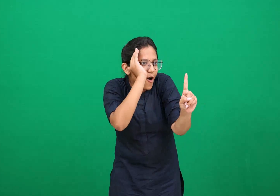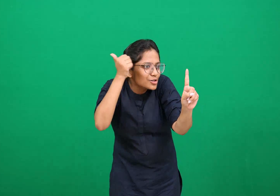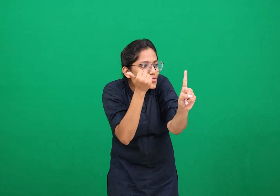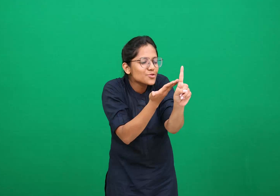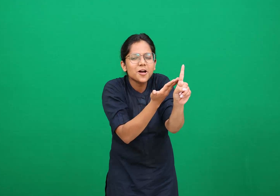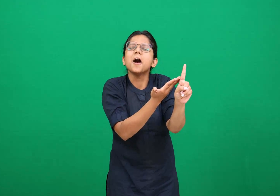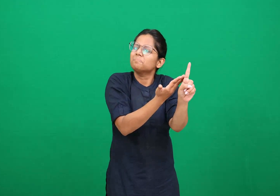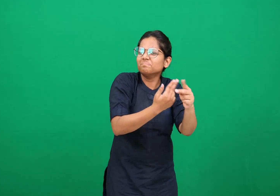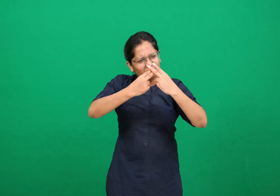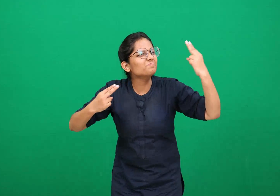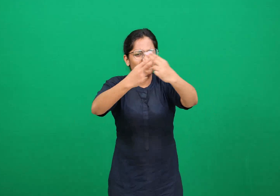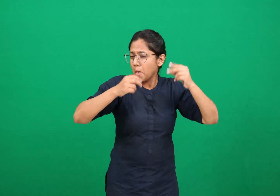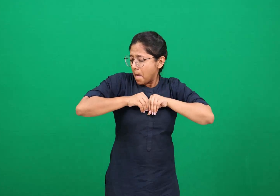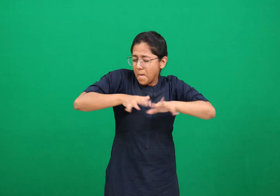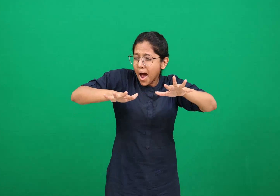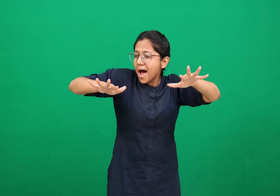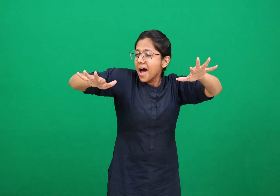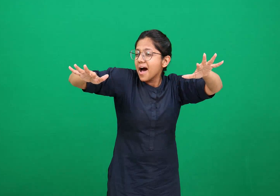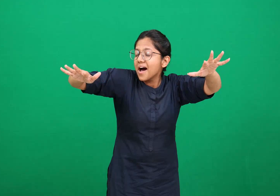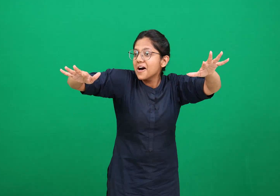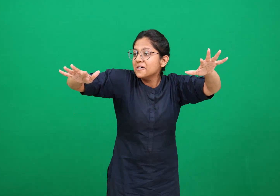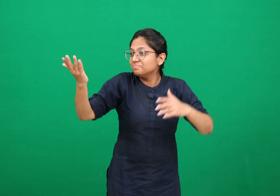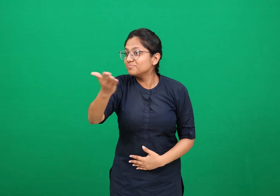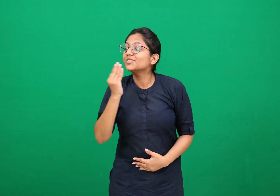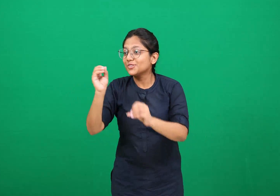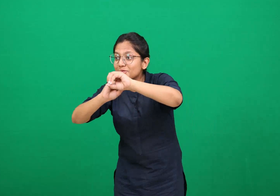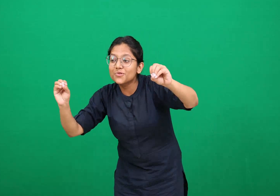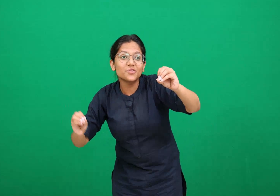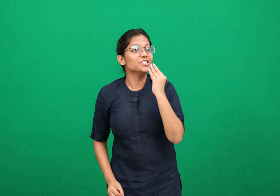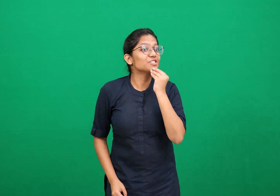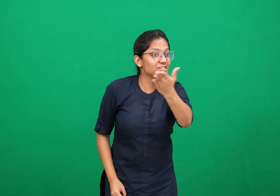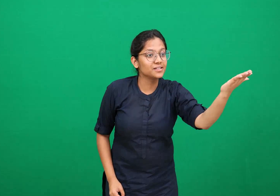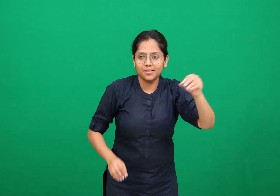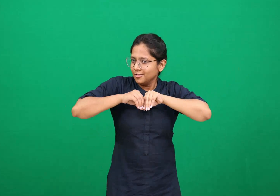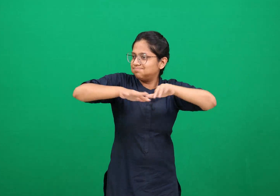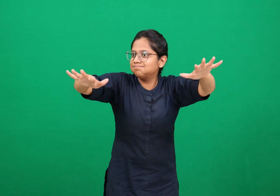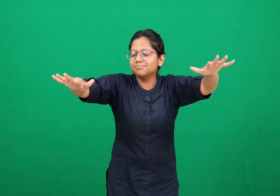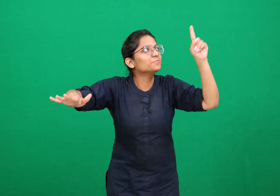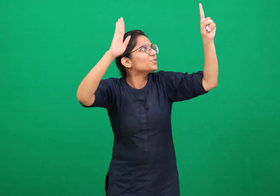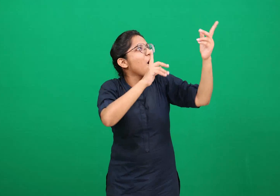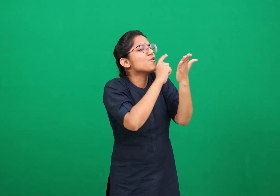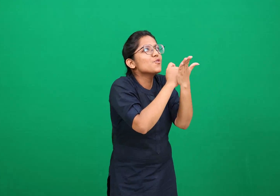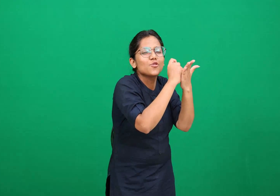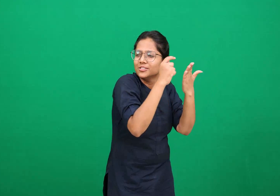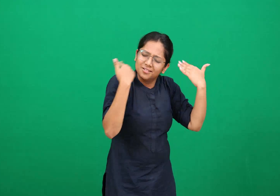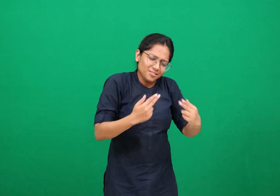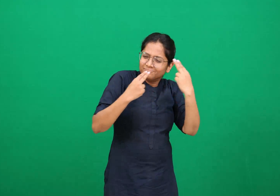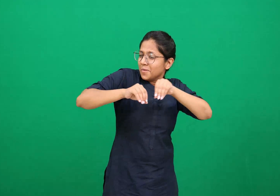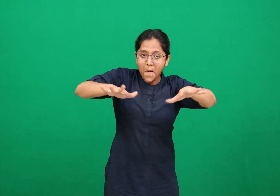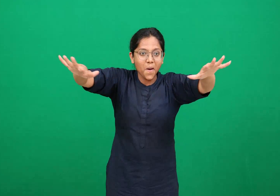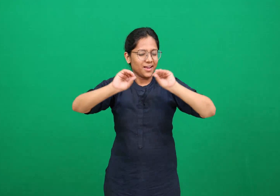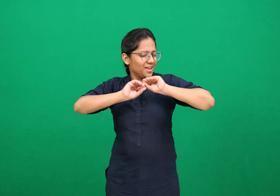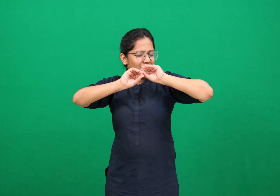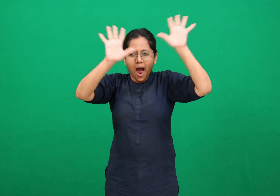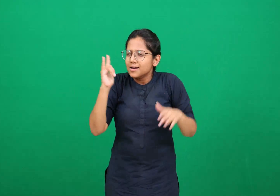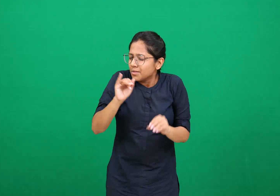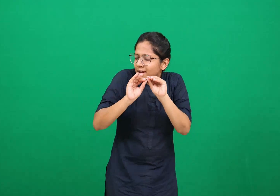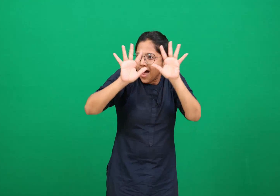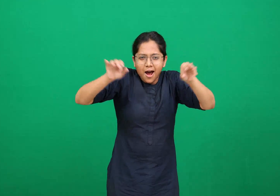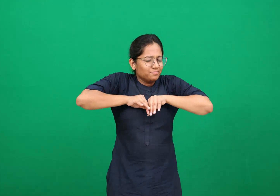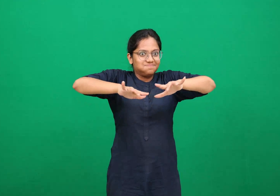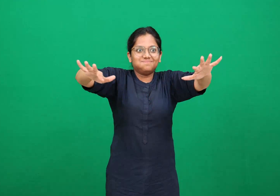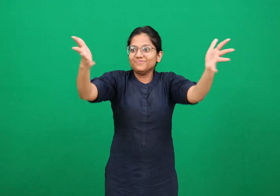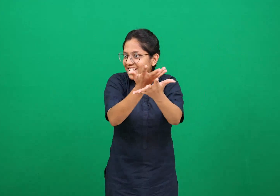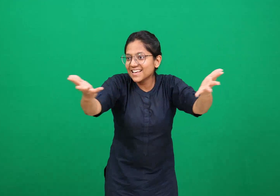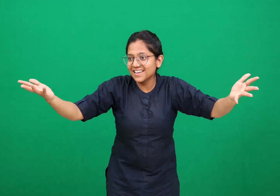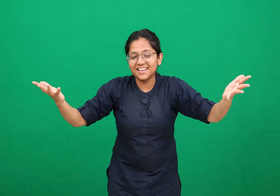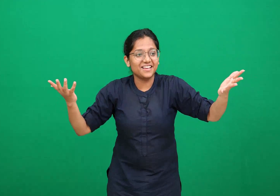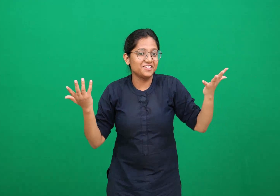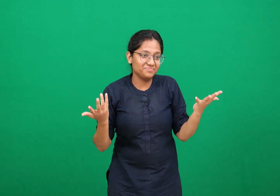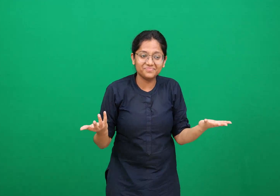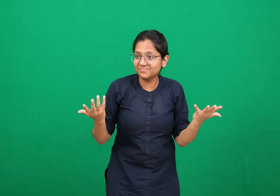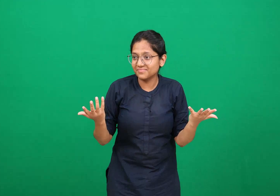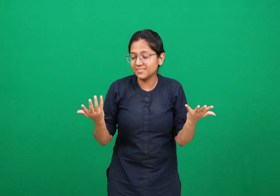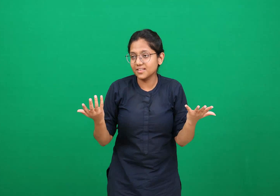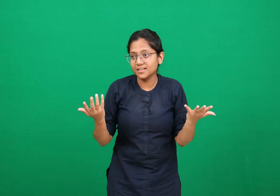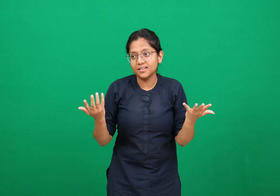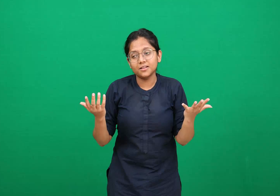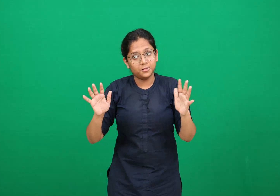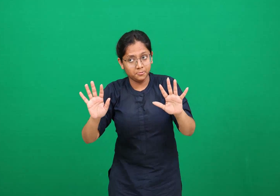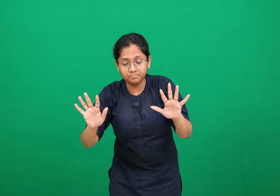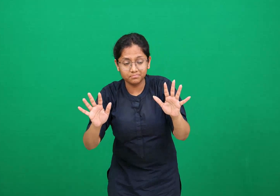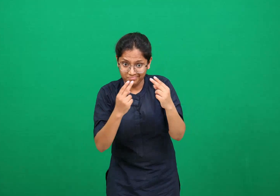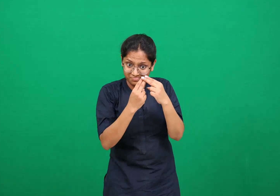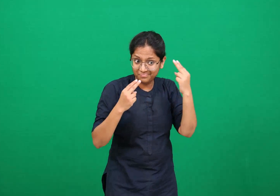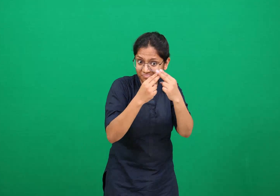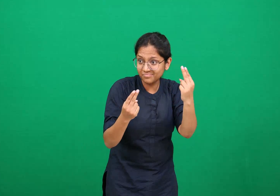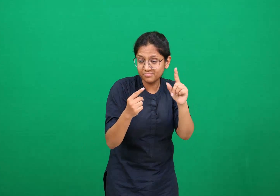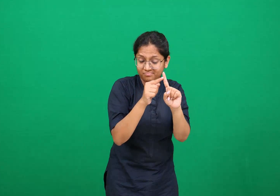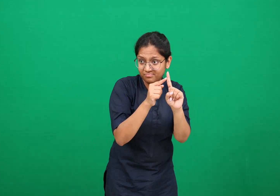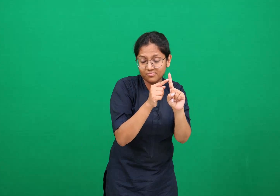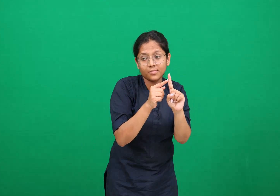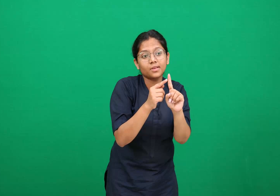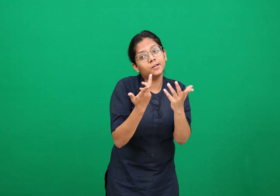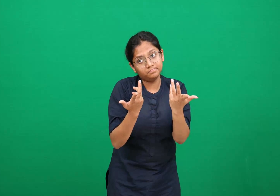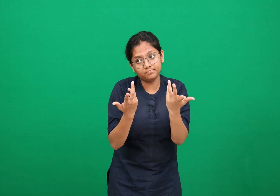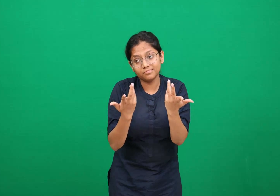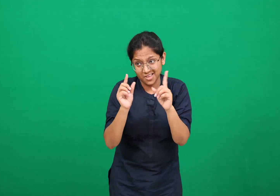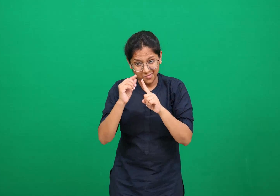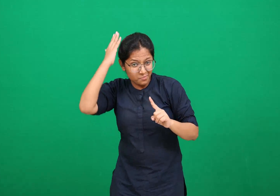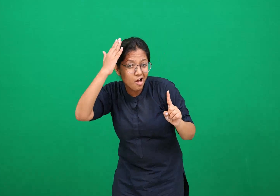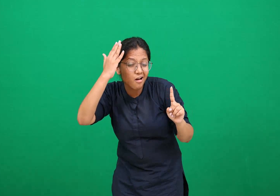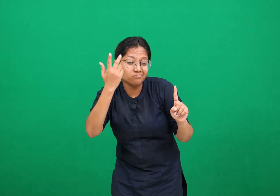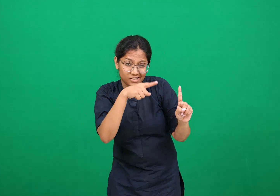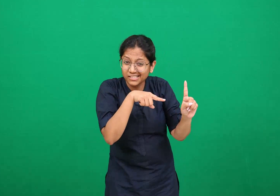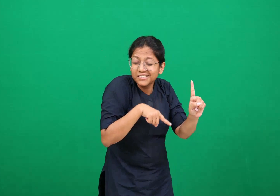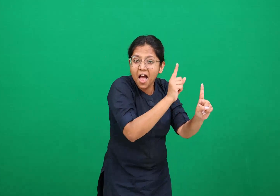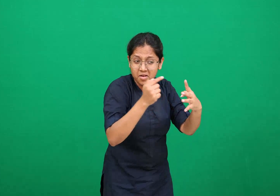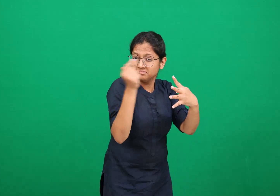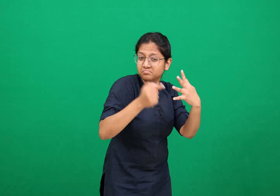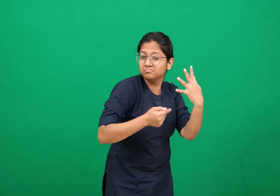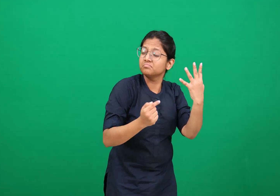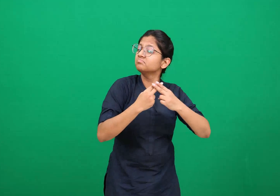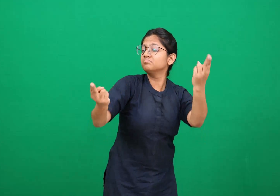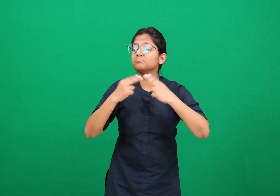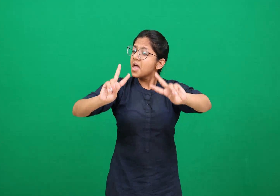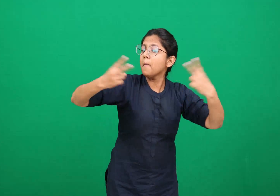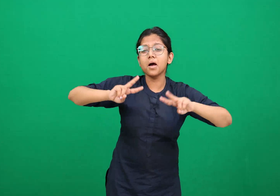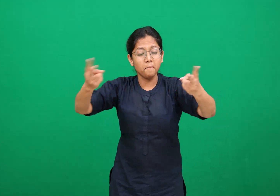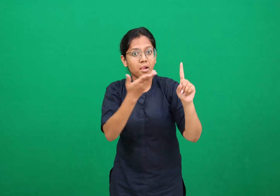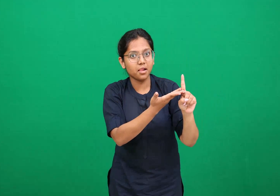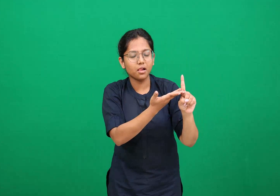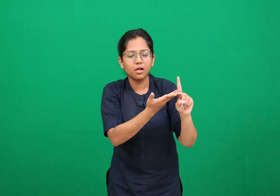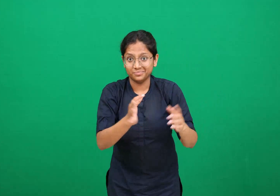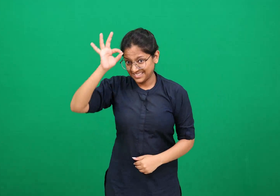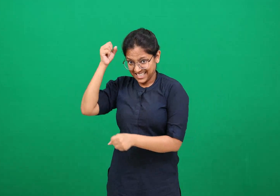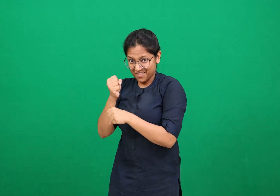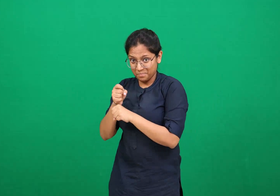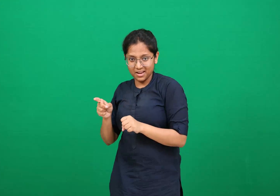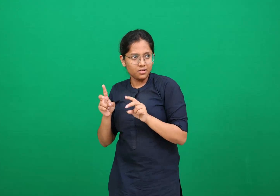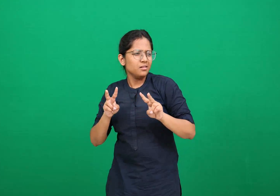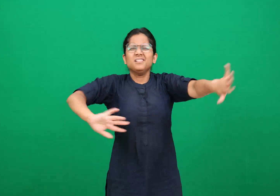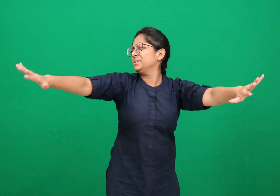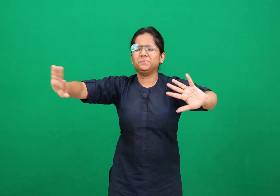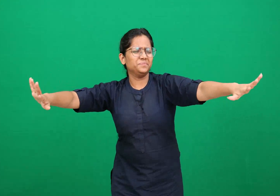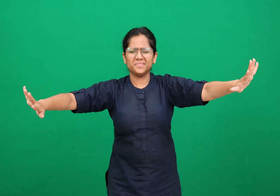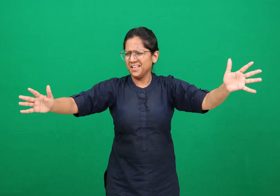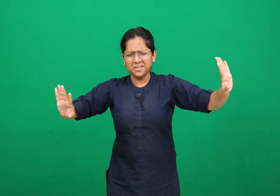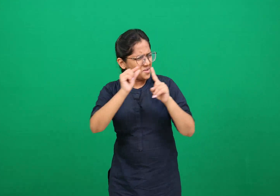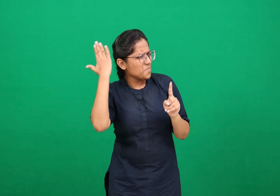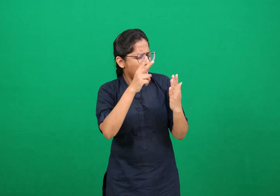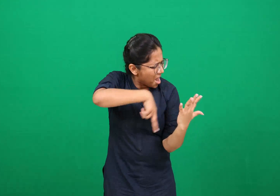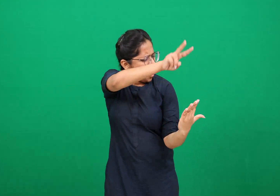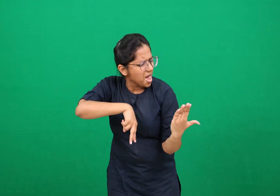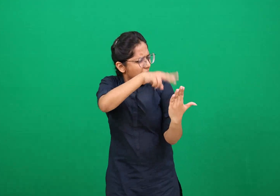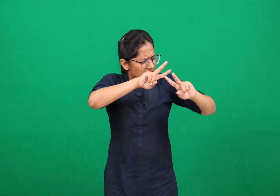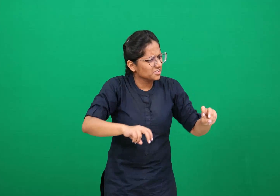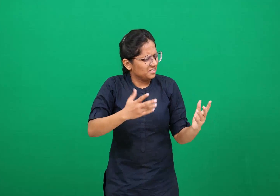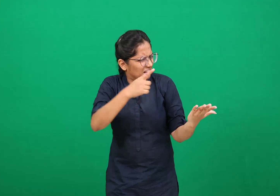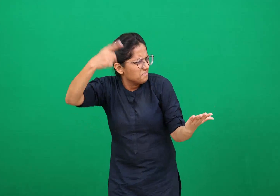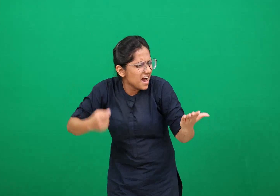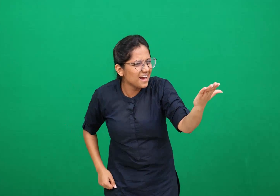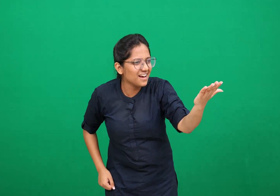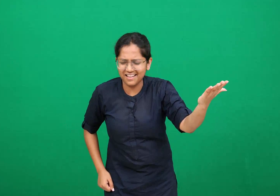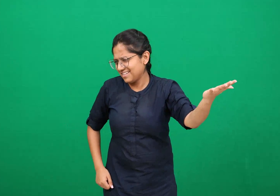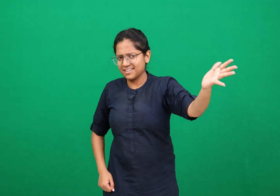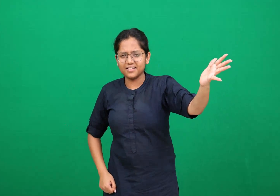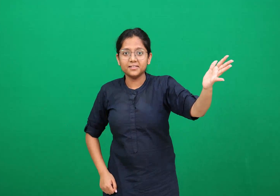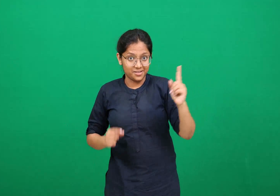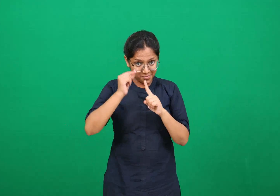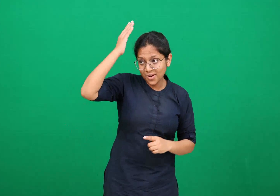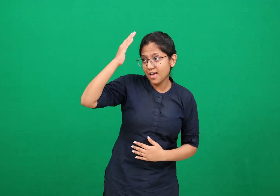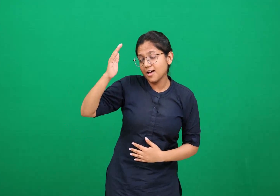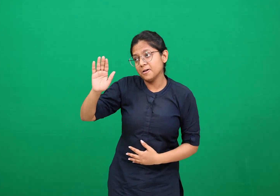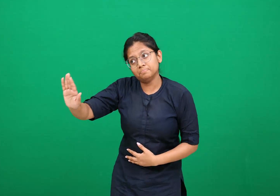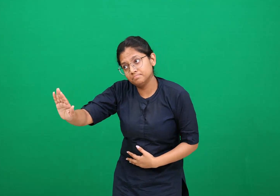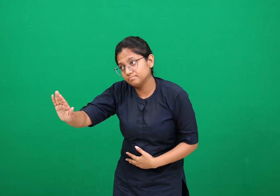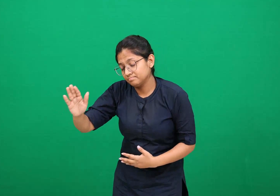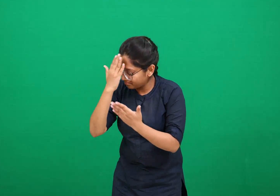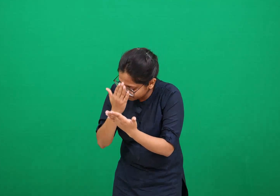At this stage of Paul's defense, Festus exclaimed in a loud voice, "You are insane, Paul! Your great learning is driving you to madness!"